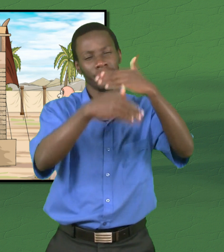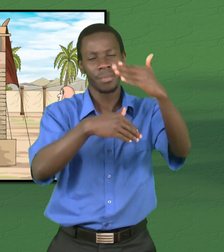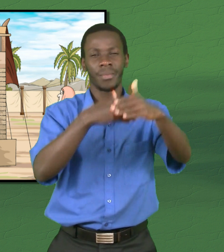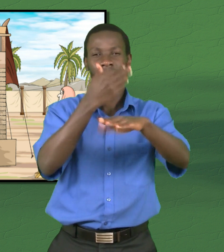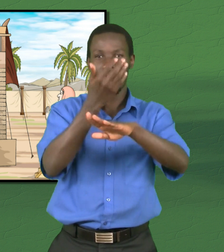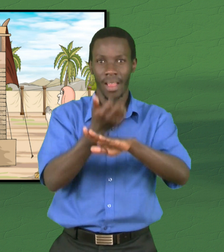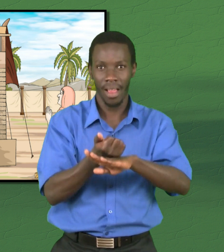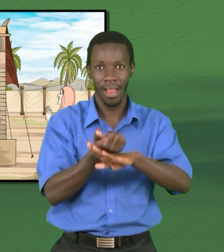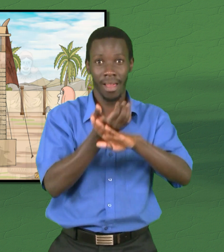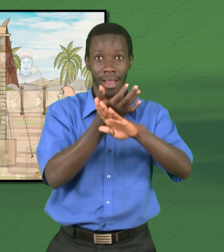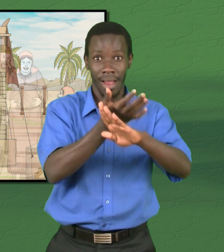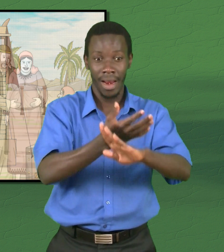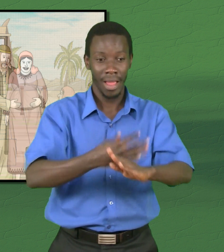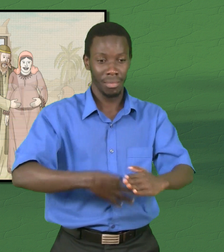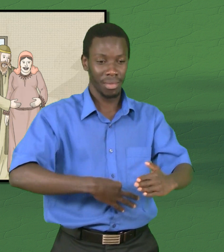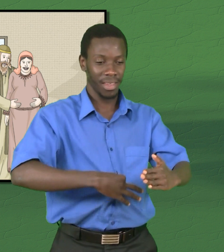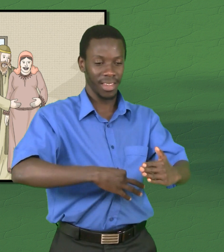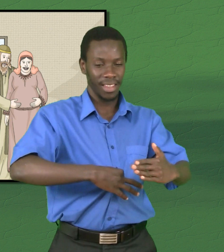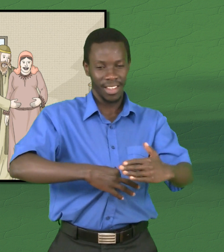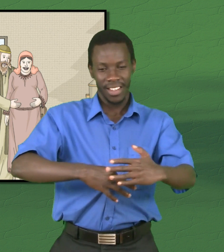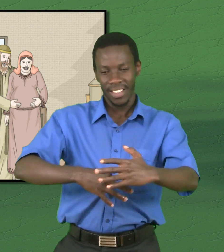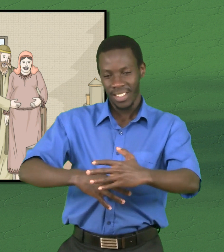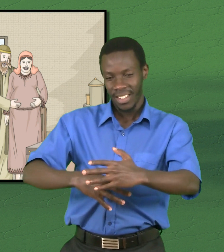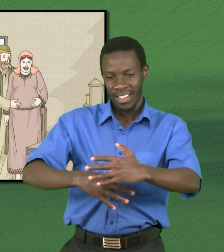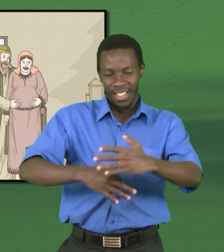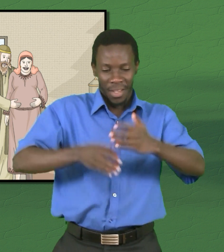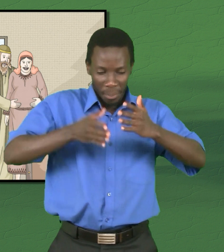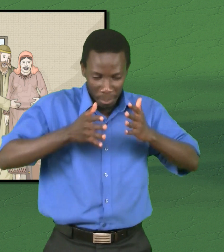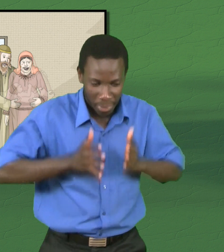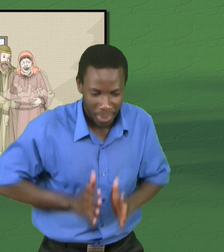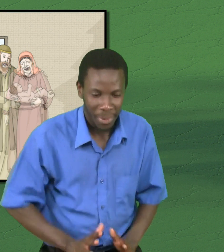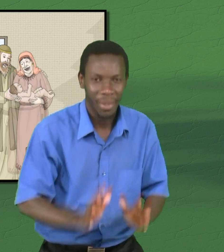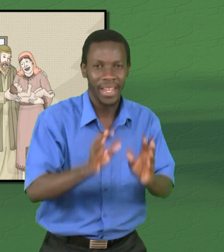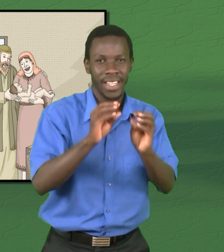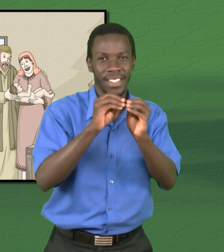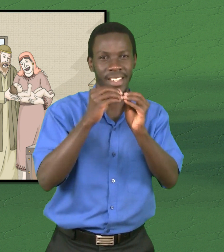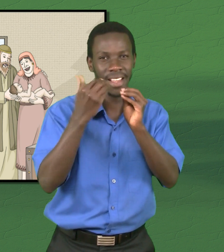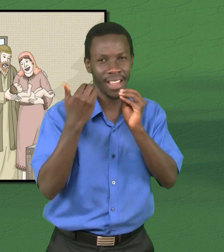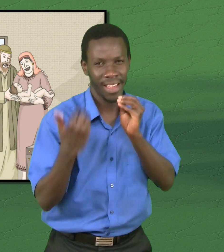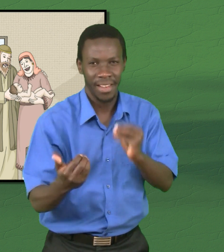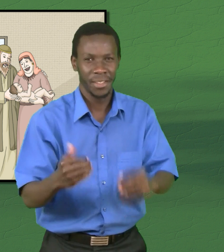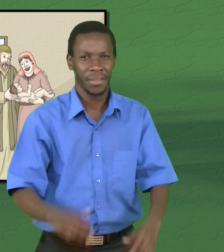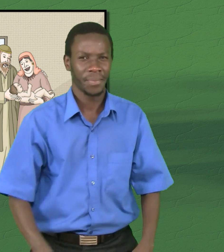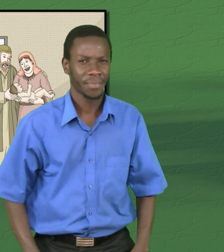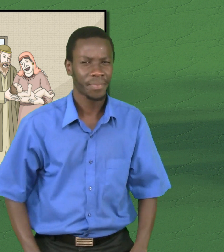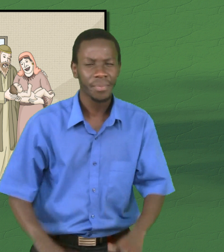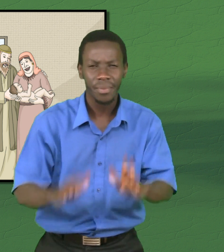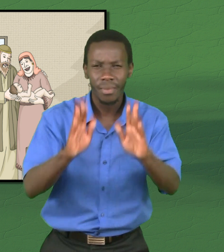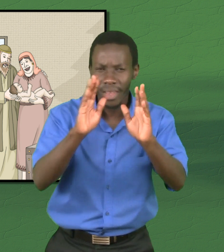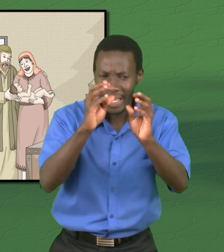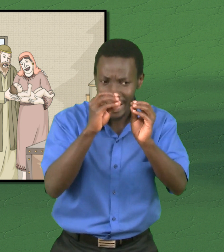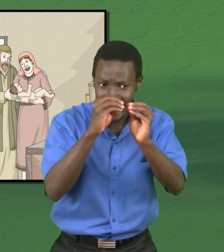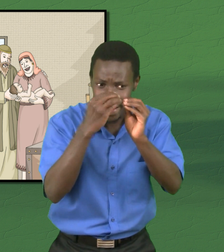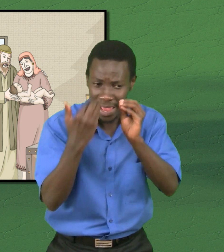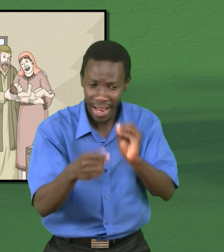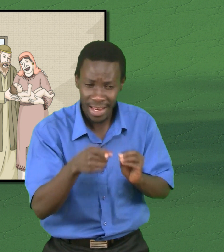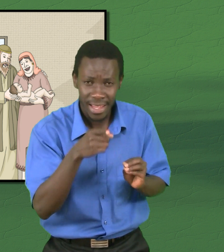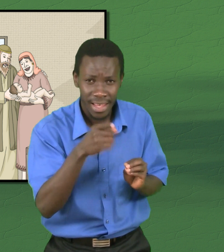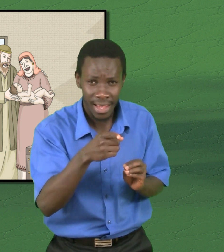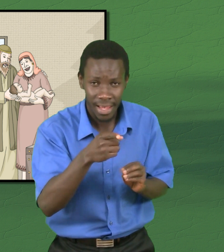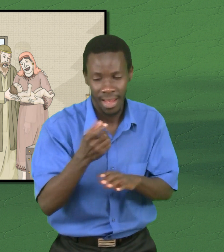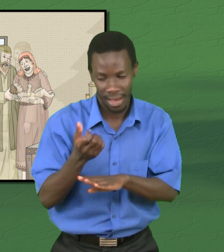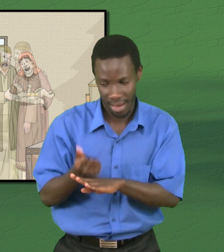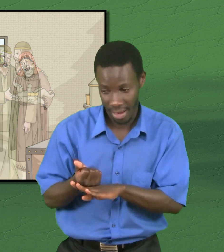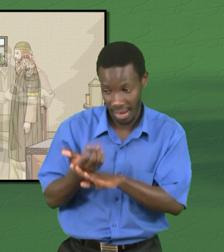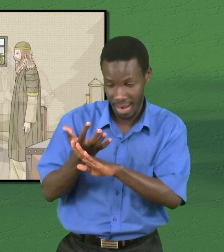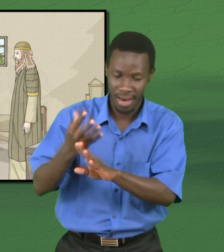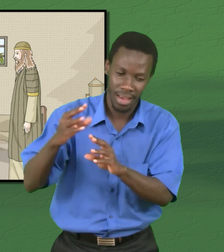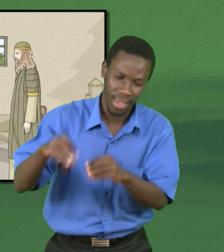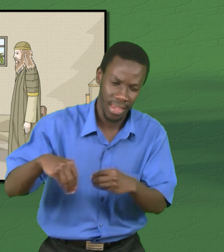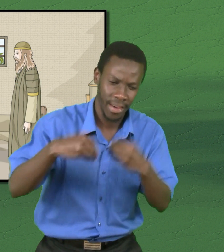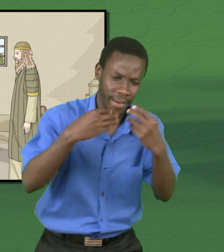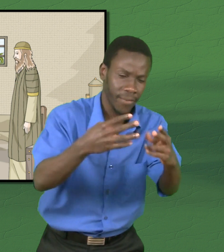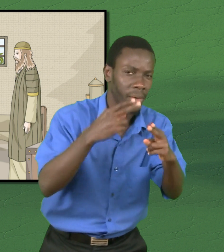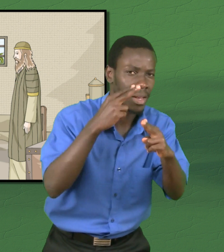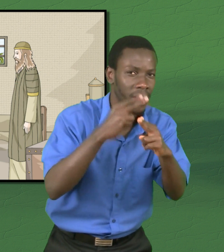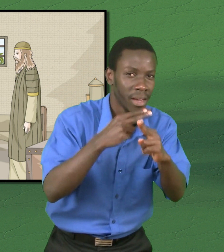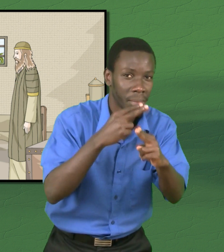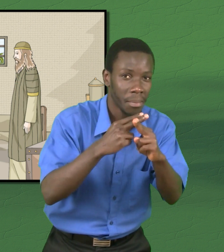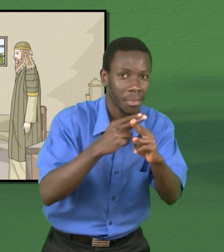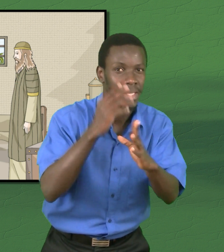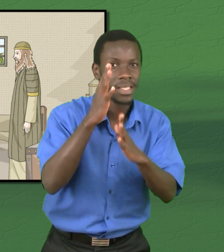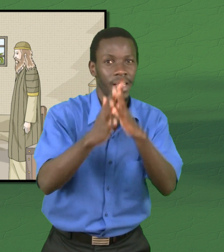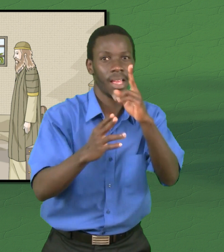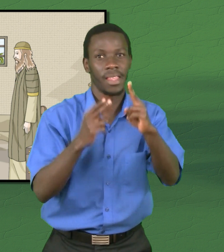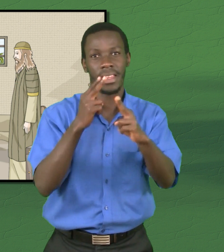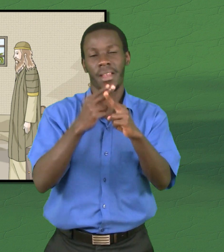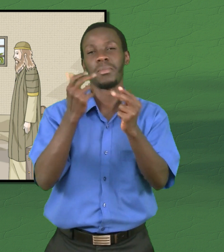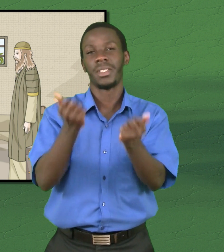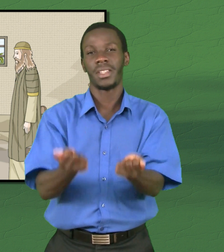So in the course of time, Hannah conceived and gave birth to a son.